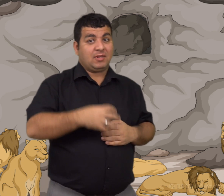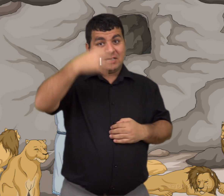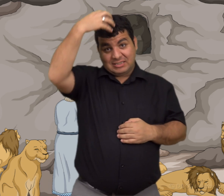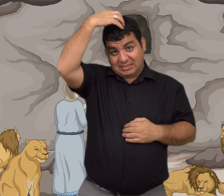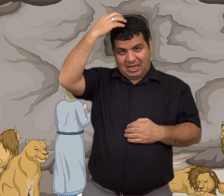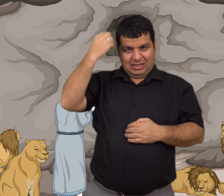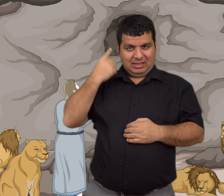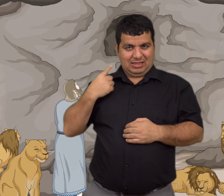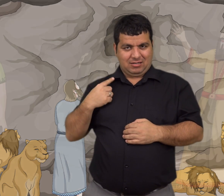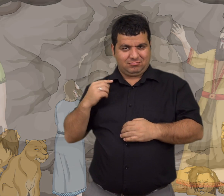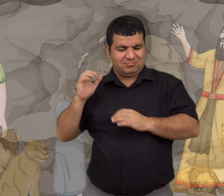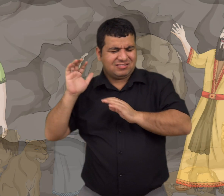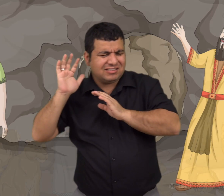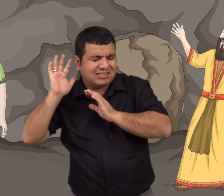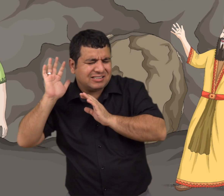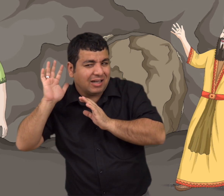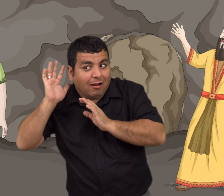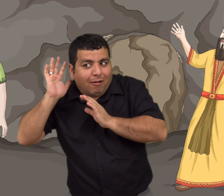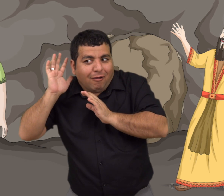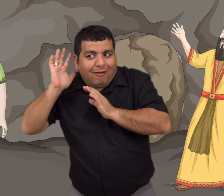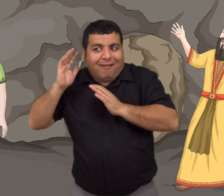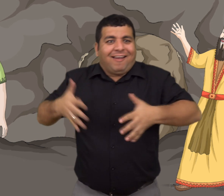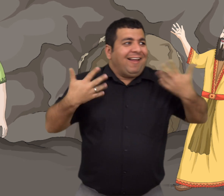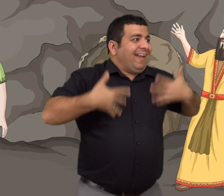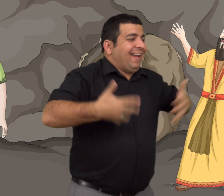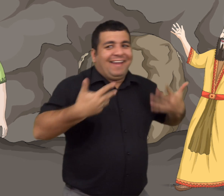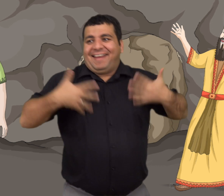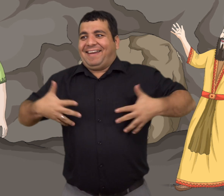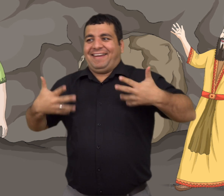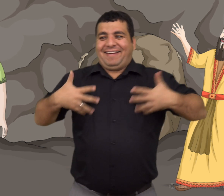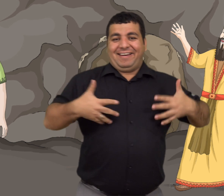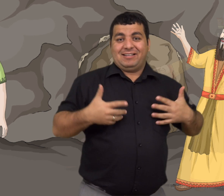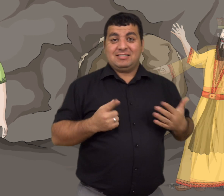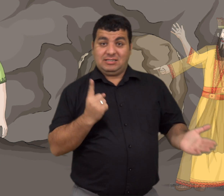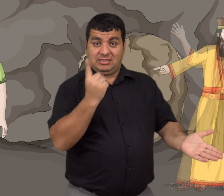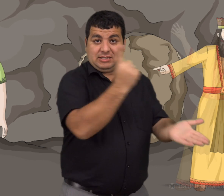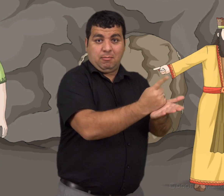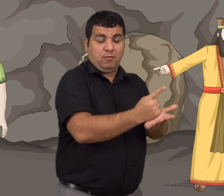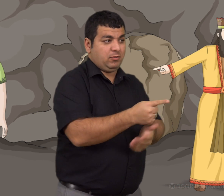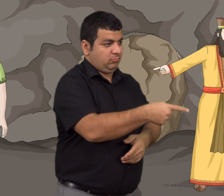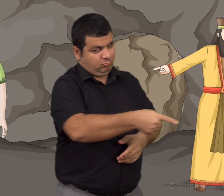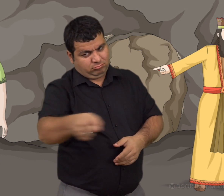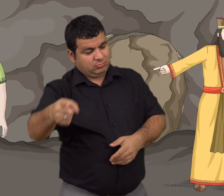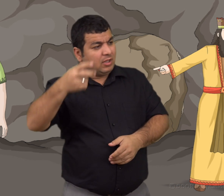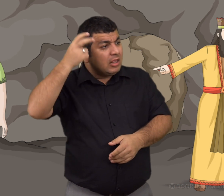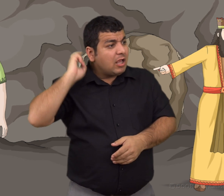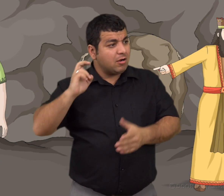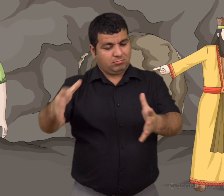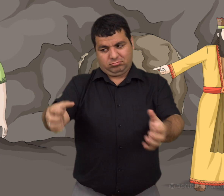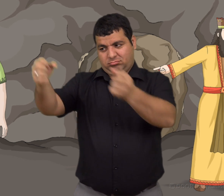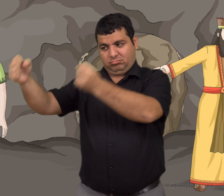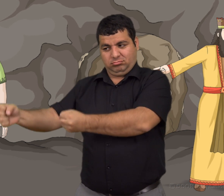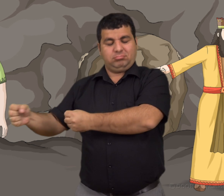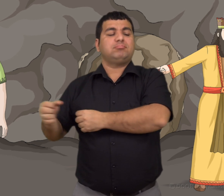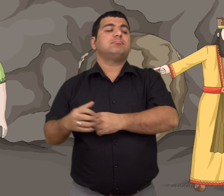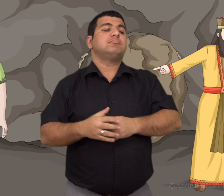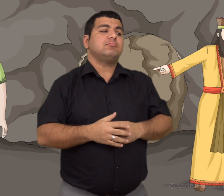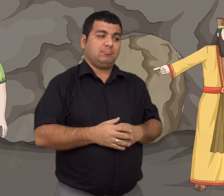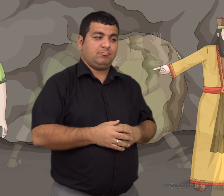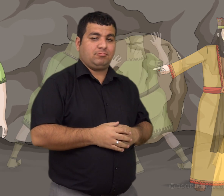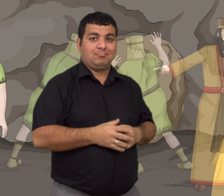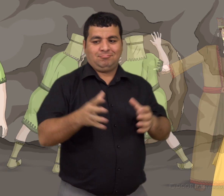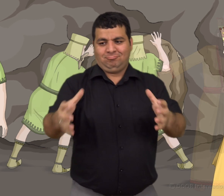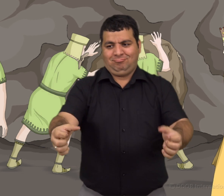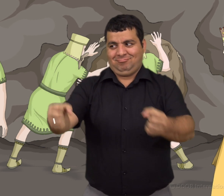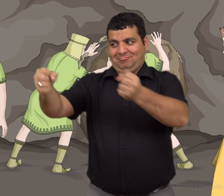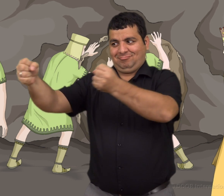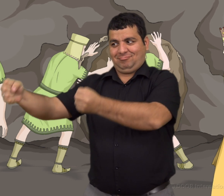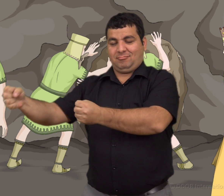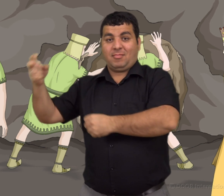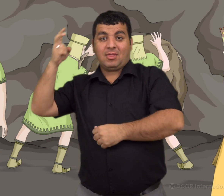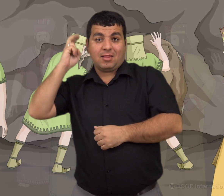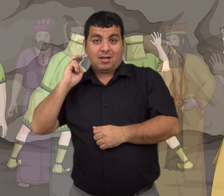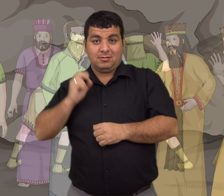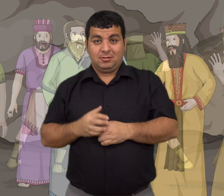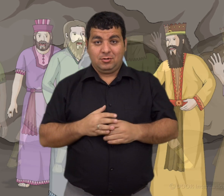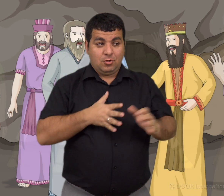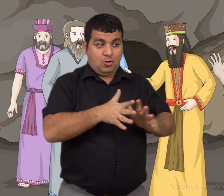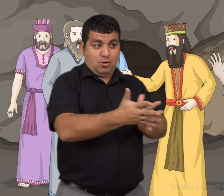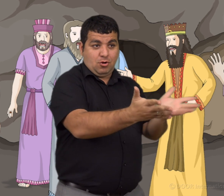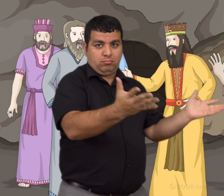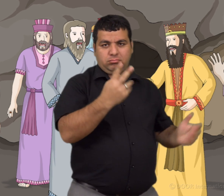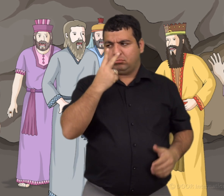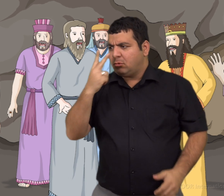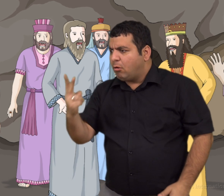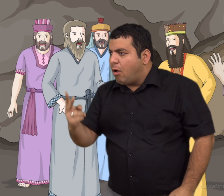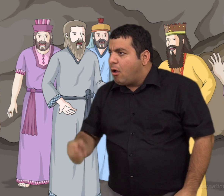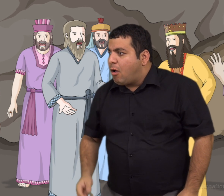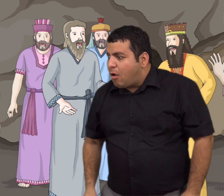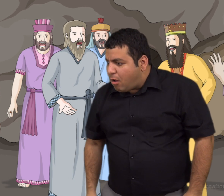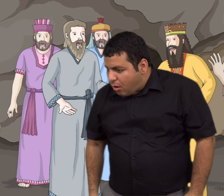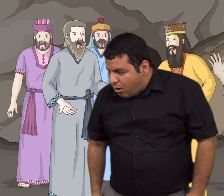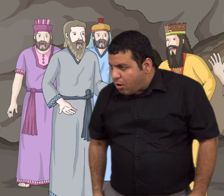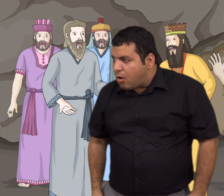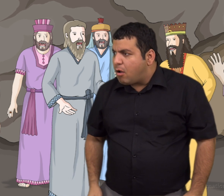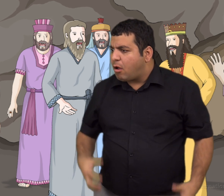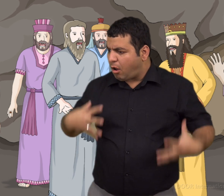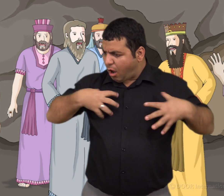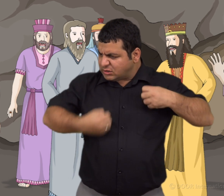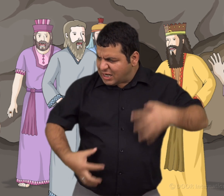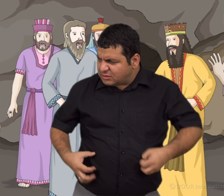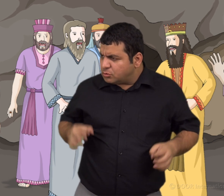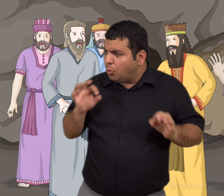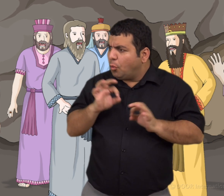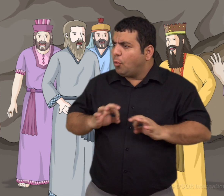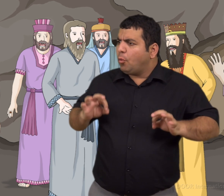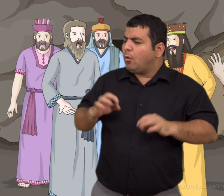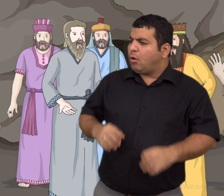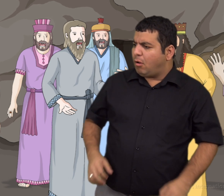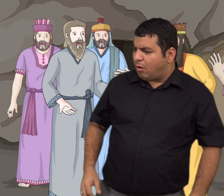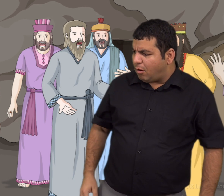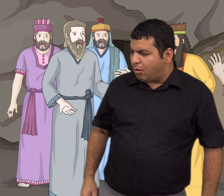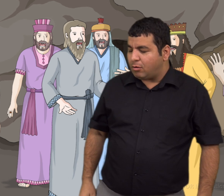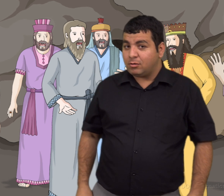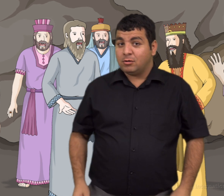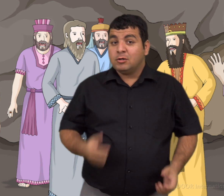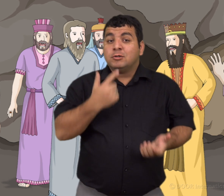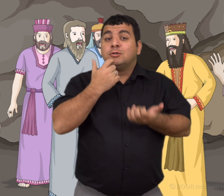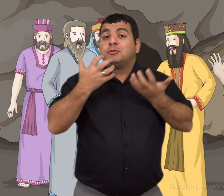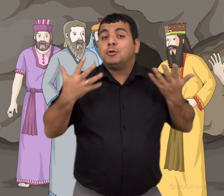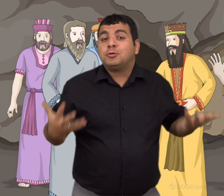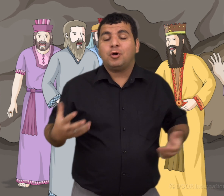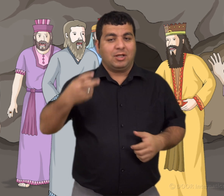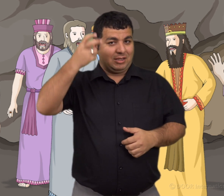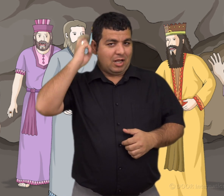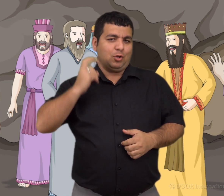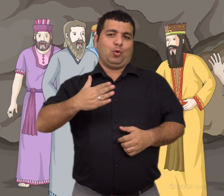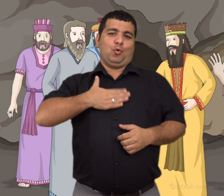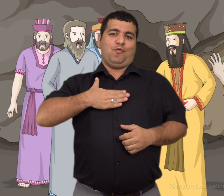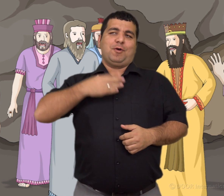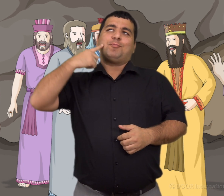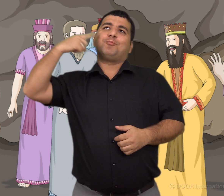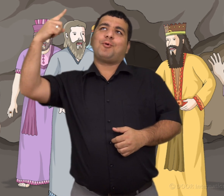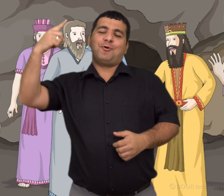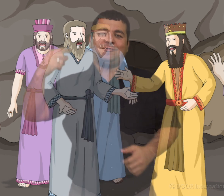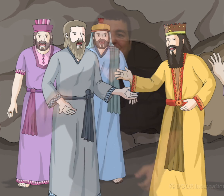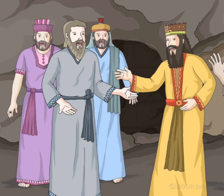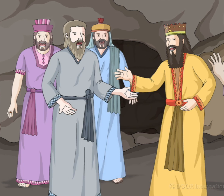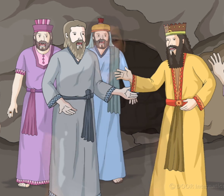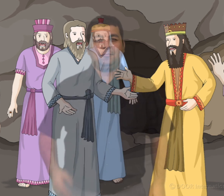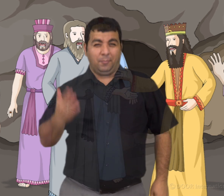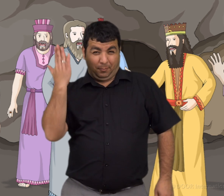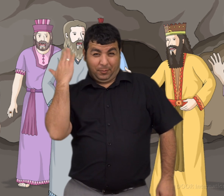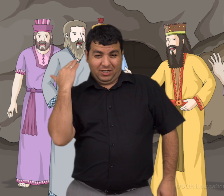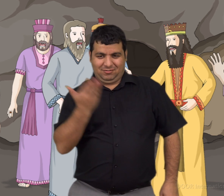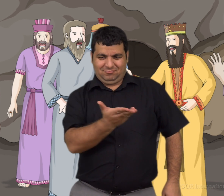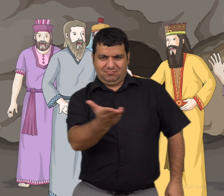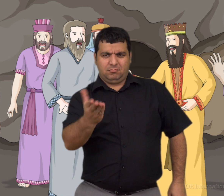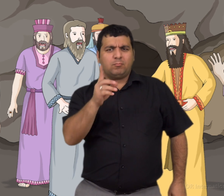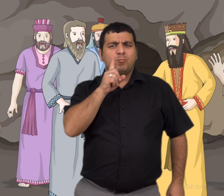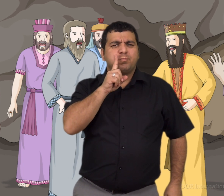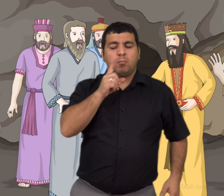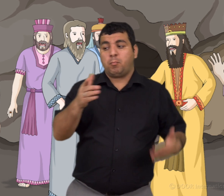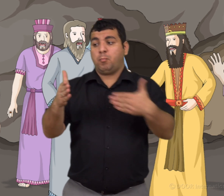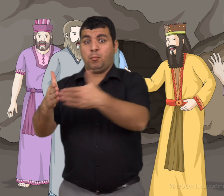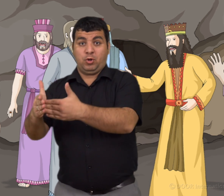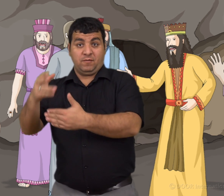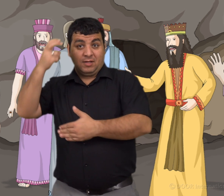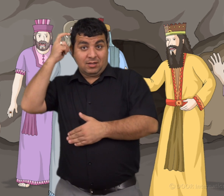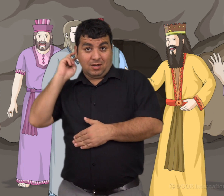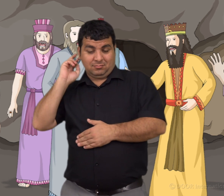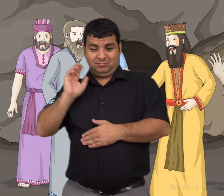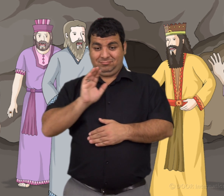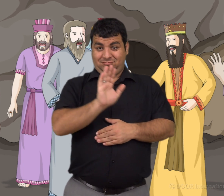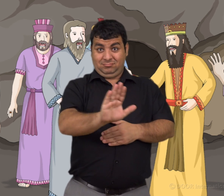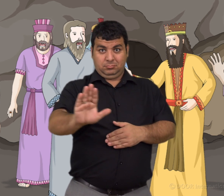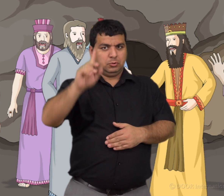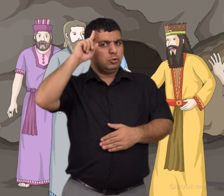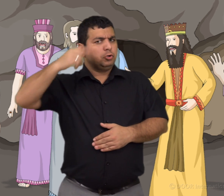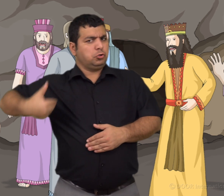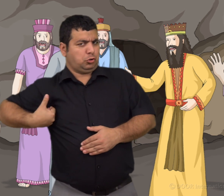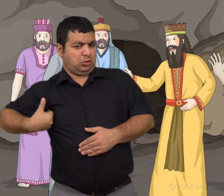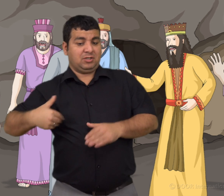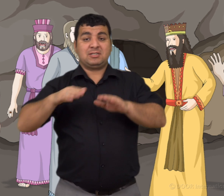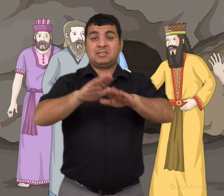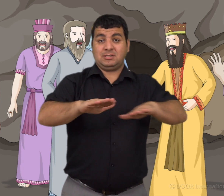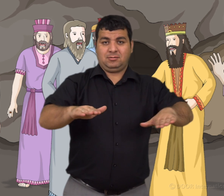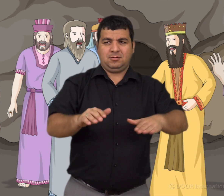The king was overjoyed and gave orders to lift Daniel out of the den, and when Daniel was lifted out of the den, no wounds whatsoever were found on him, because he had trusted in his God.